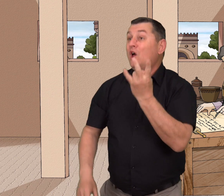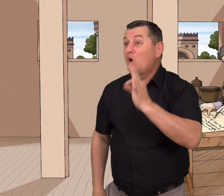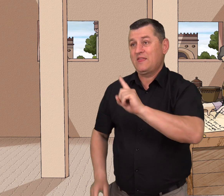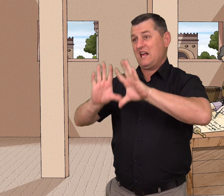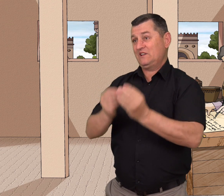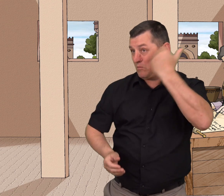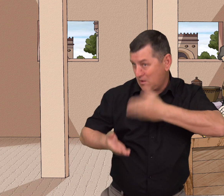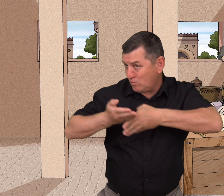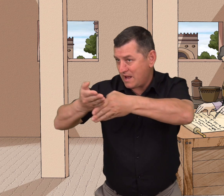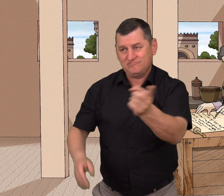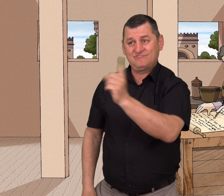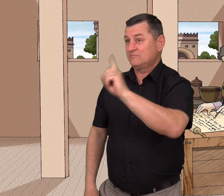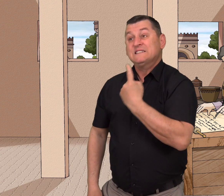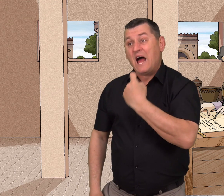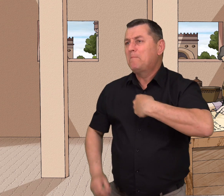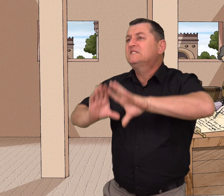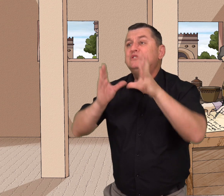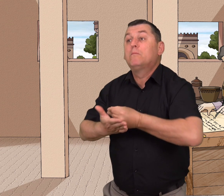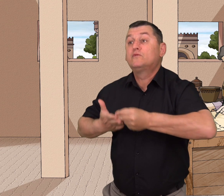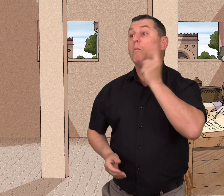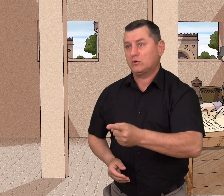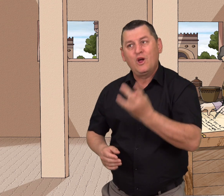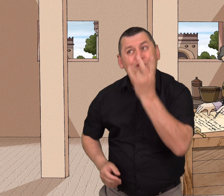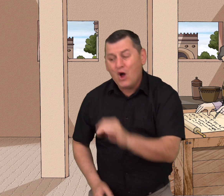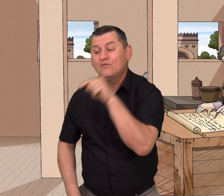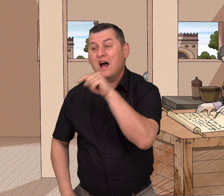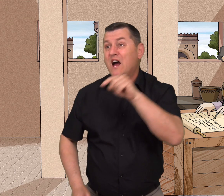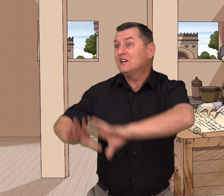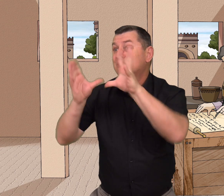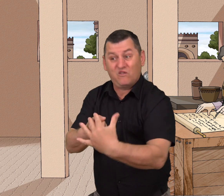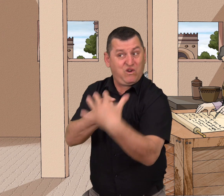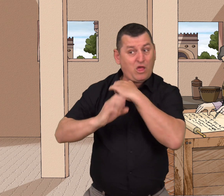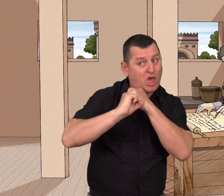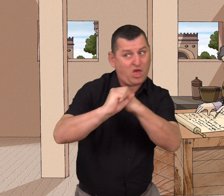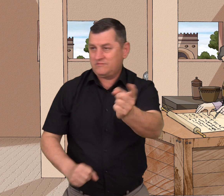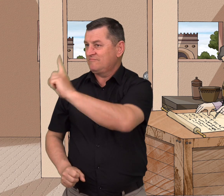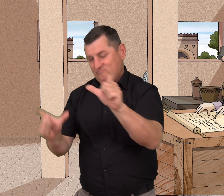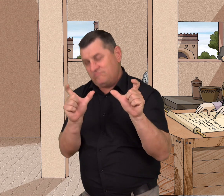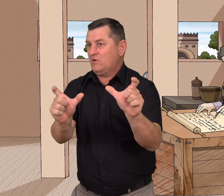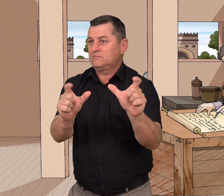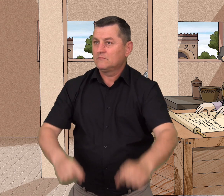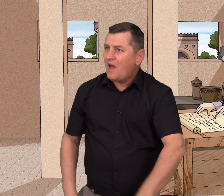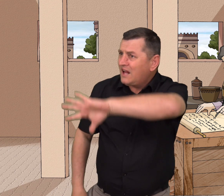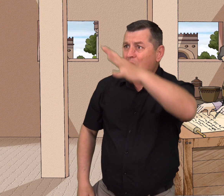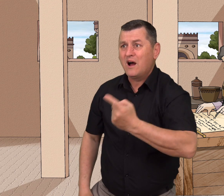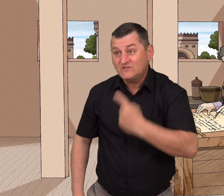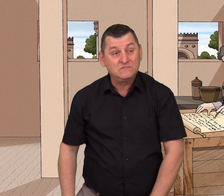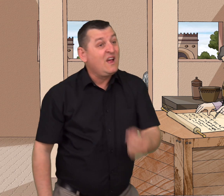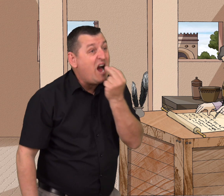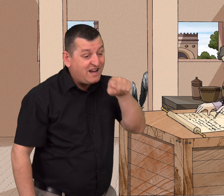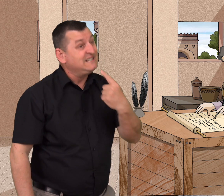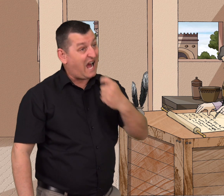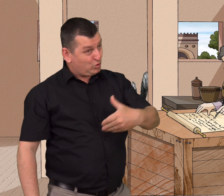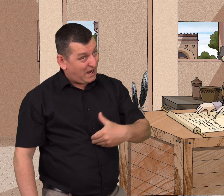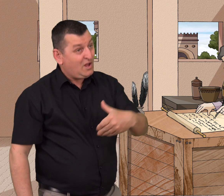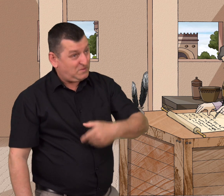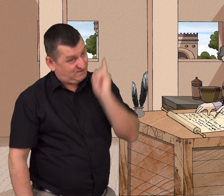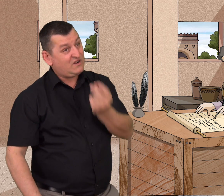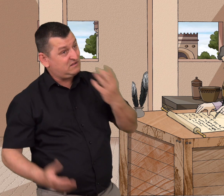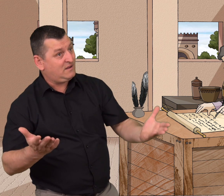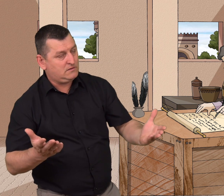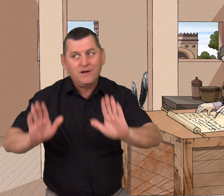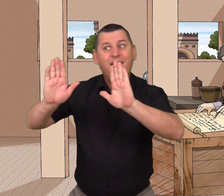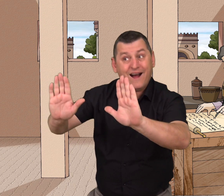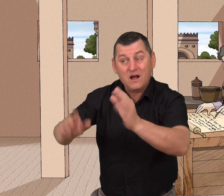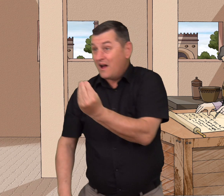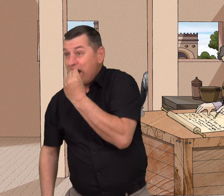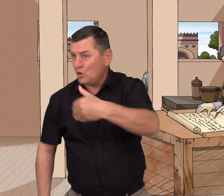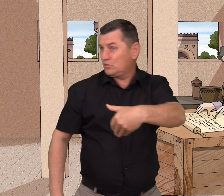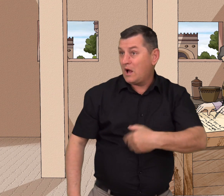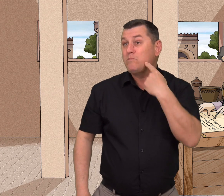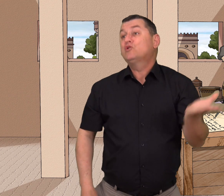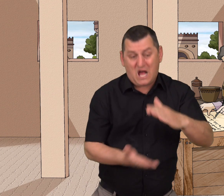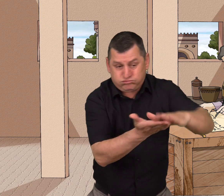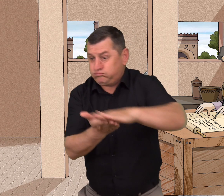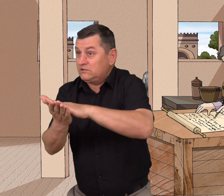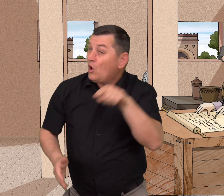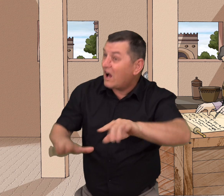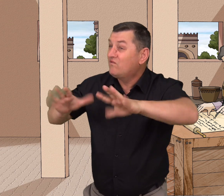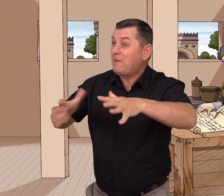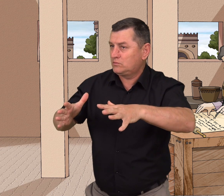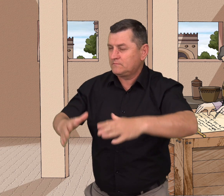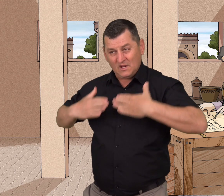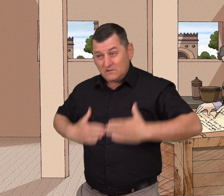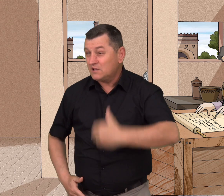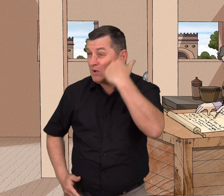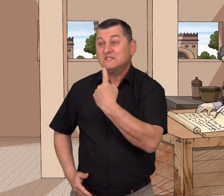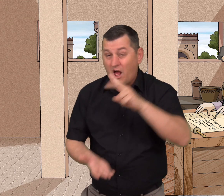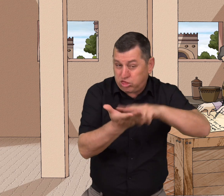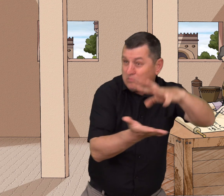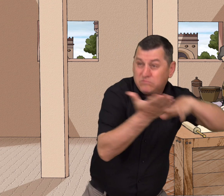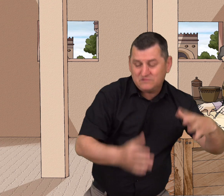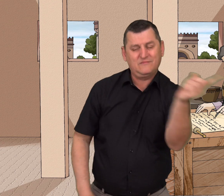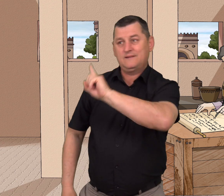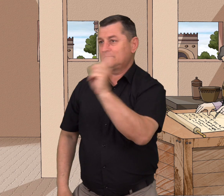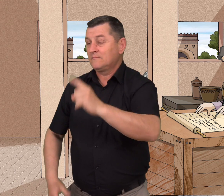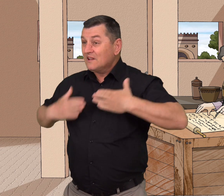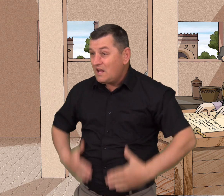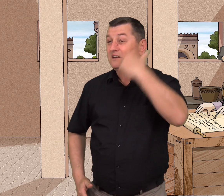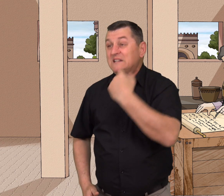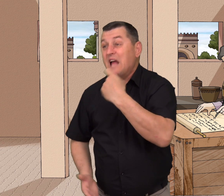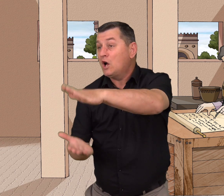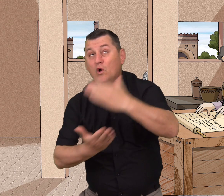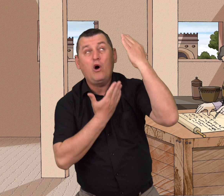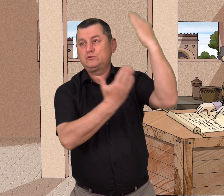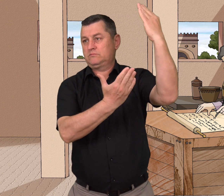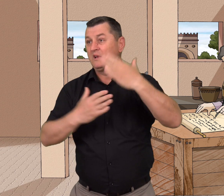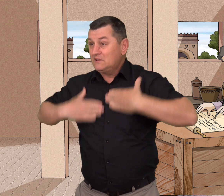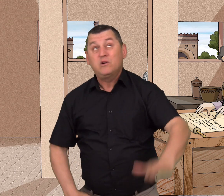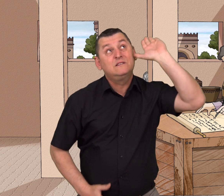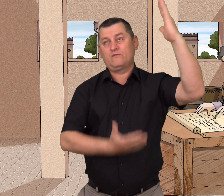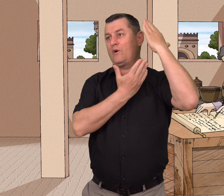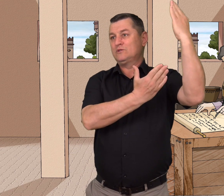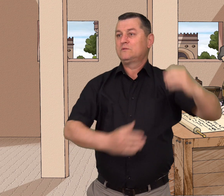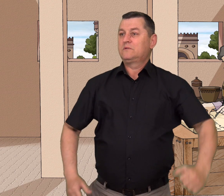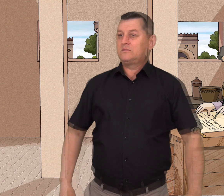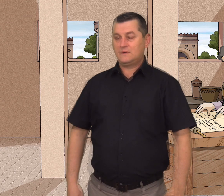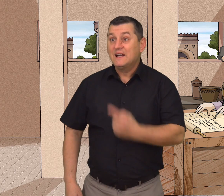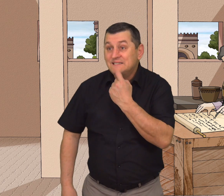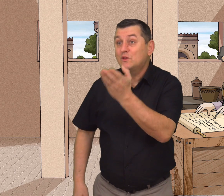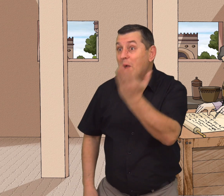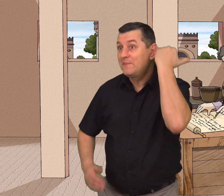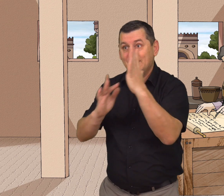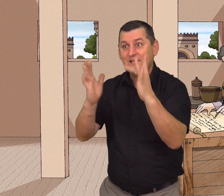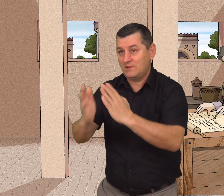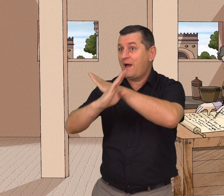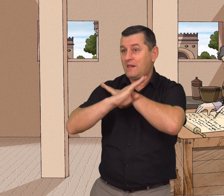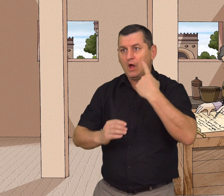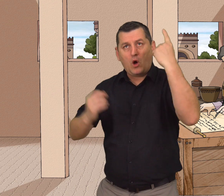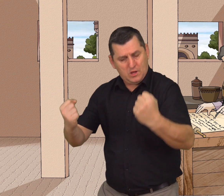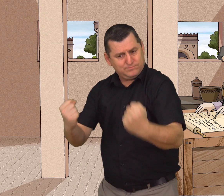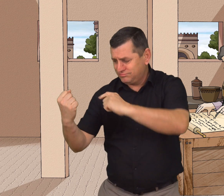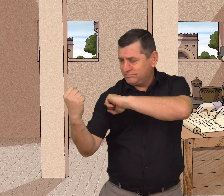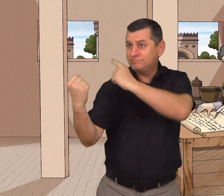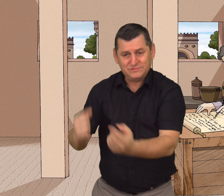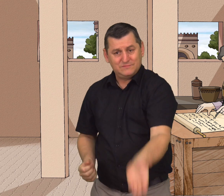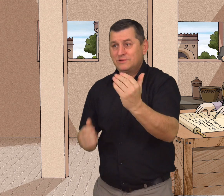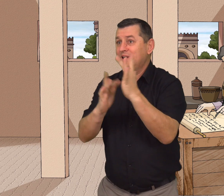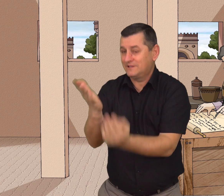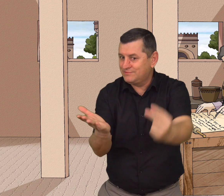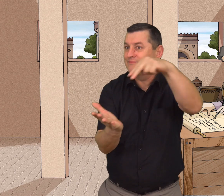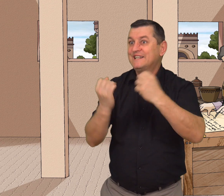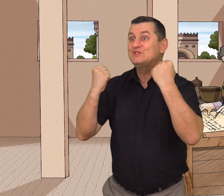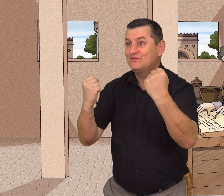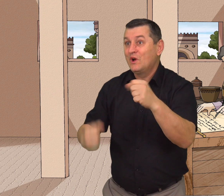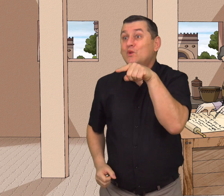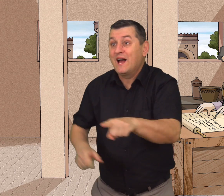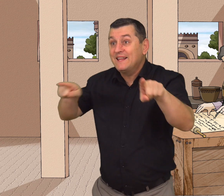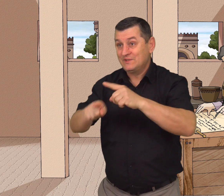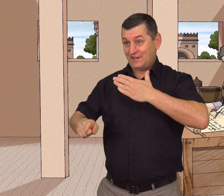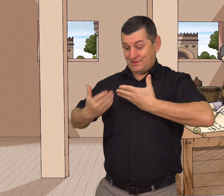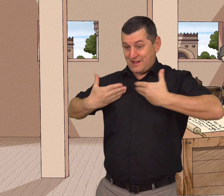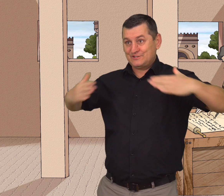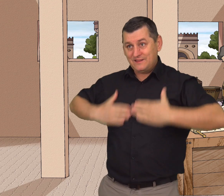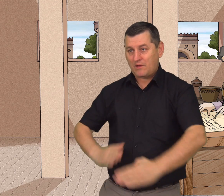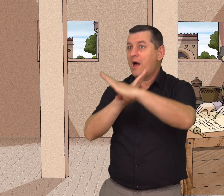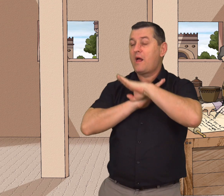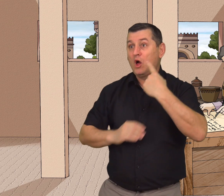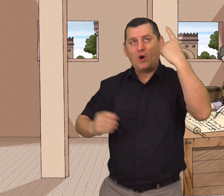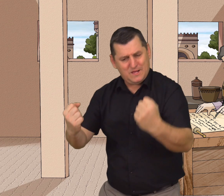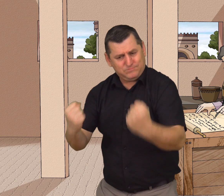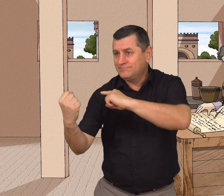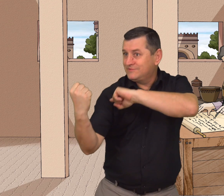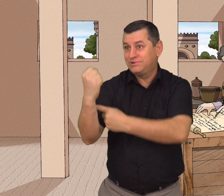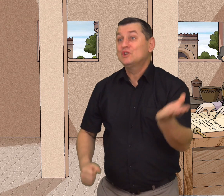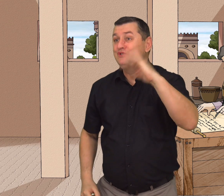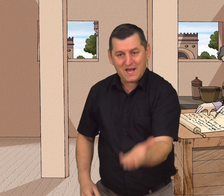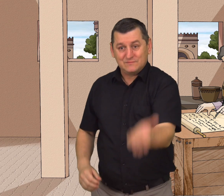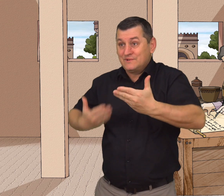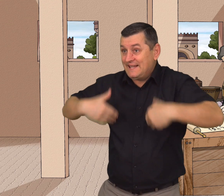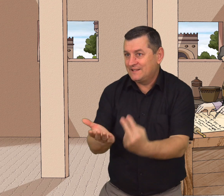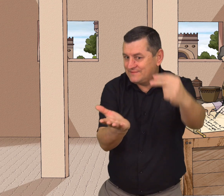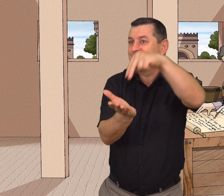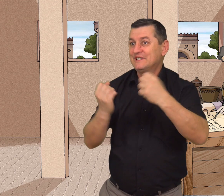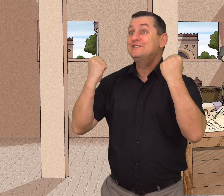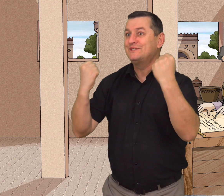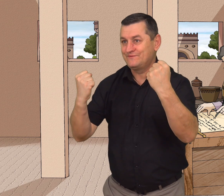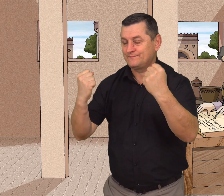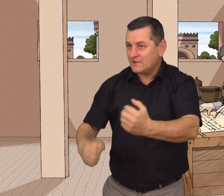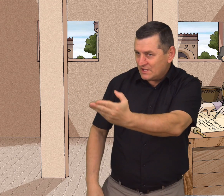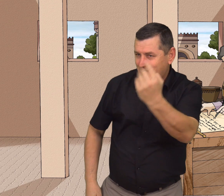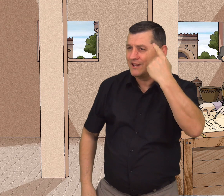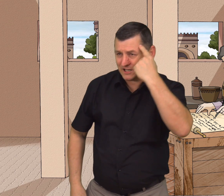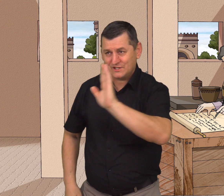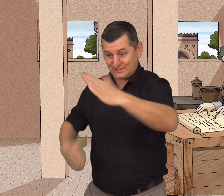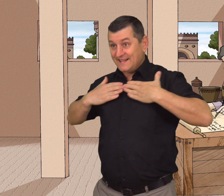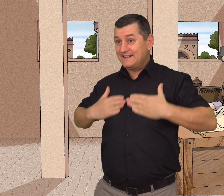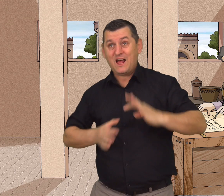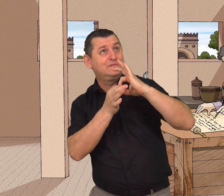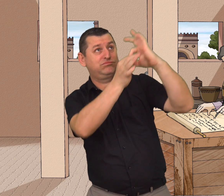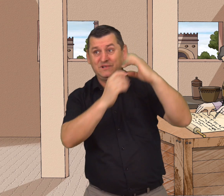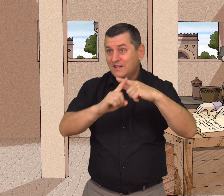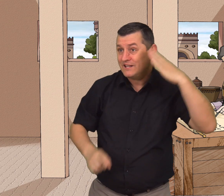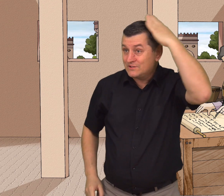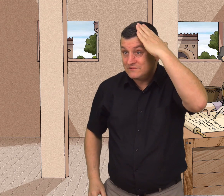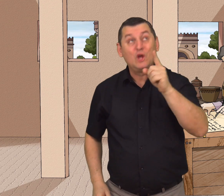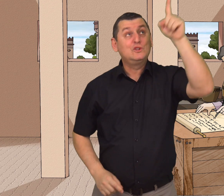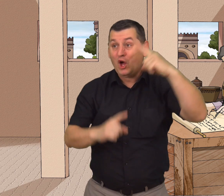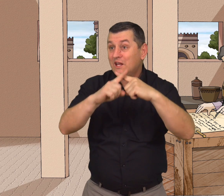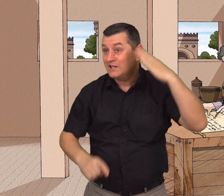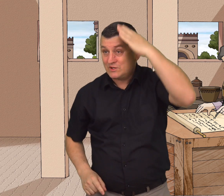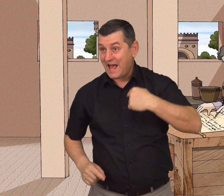“Food for the stomach and the stomach for food,” but God will destroy them both. The body is not intended for sexual immorality, but for the Lord, and the Lord for the body. By His power God raised the Lord from the dead, and He will raise us also. Do you not know that your bodies are members of Christ?